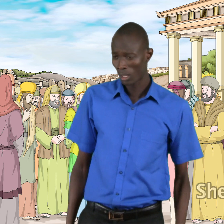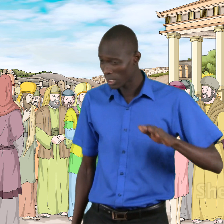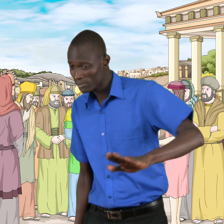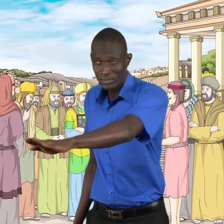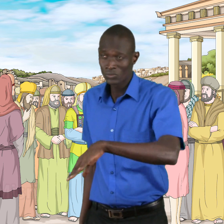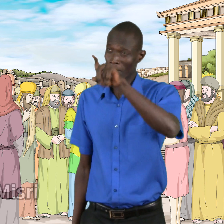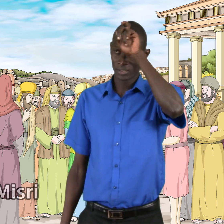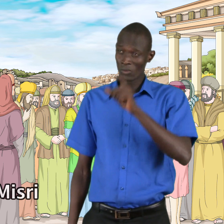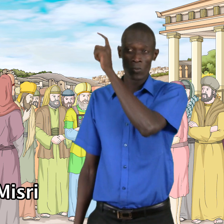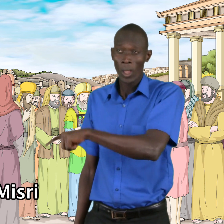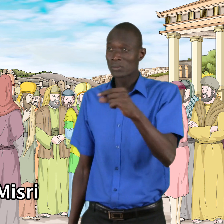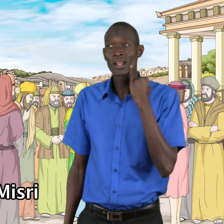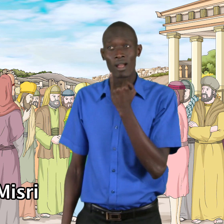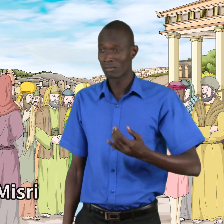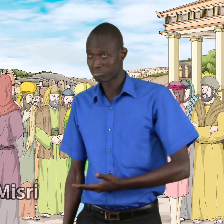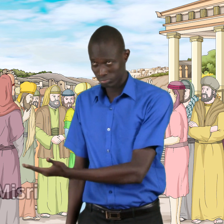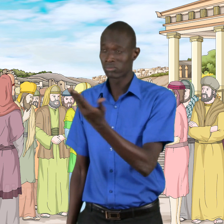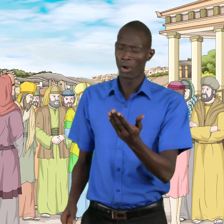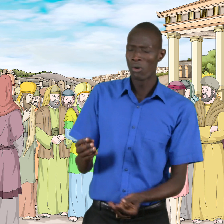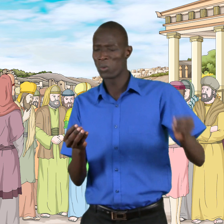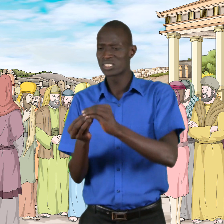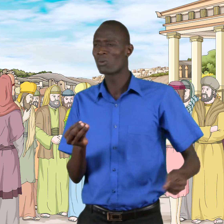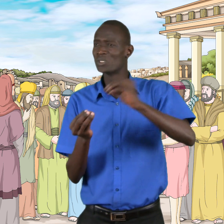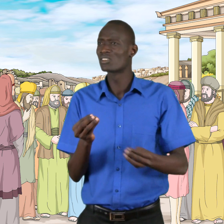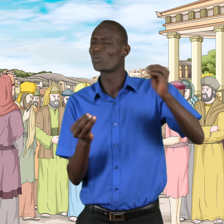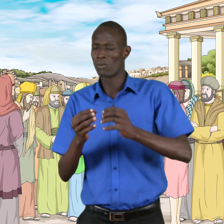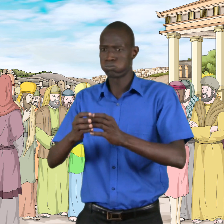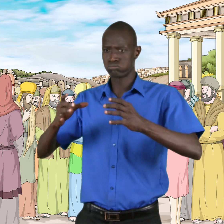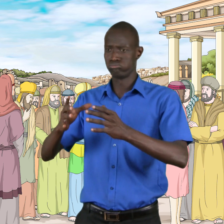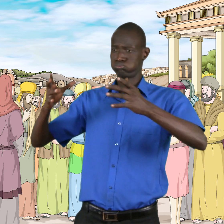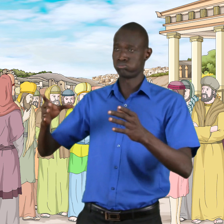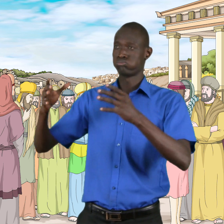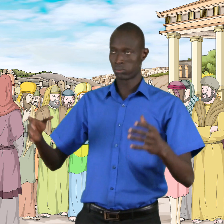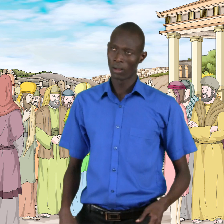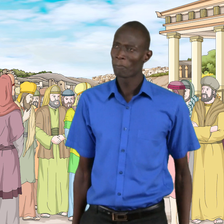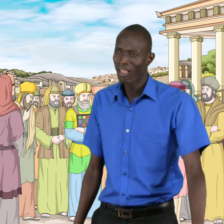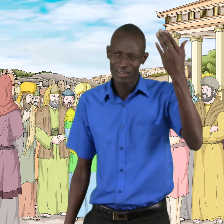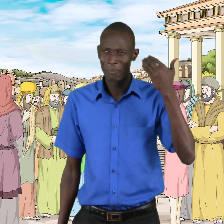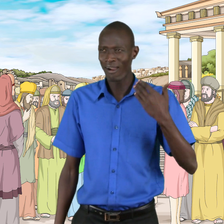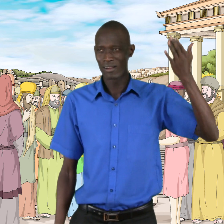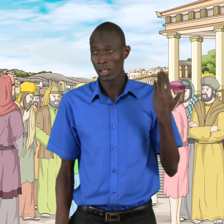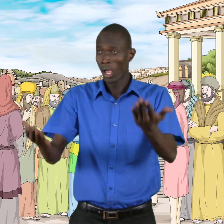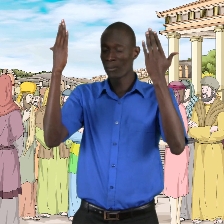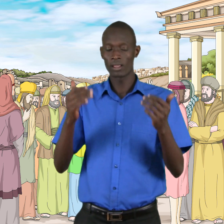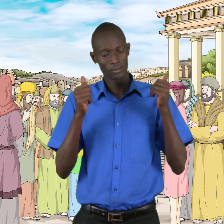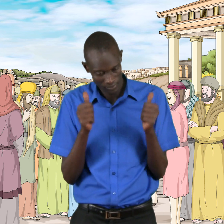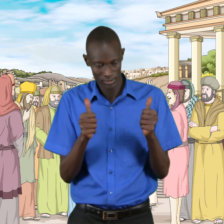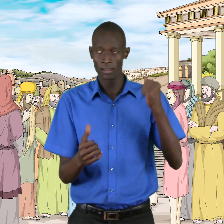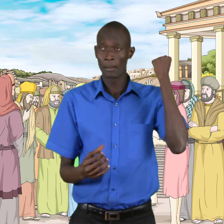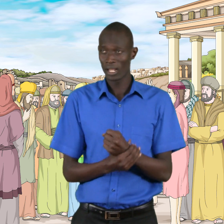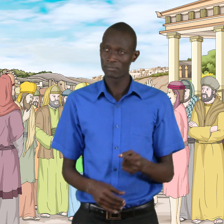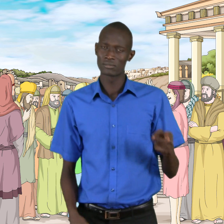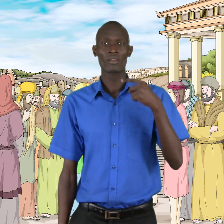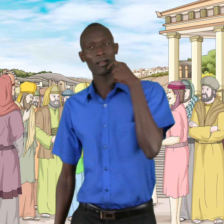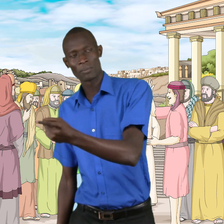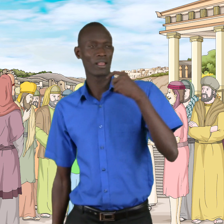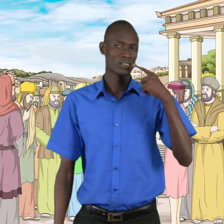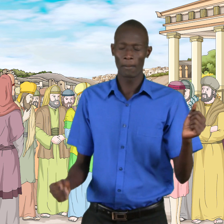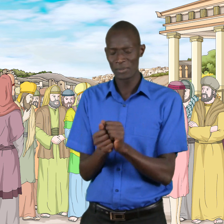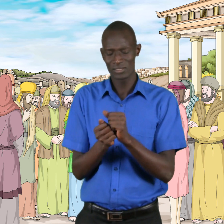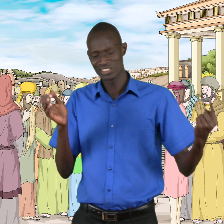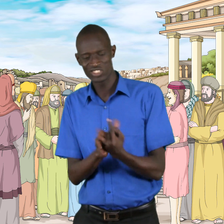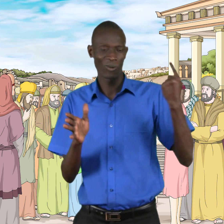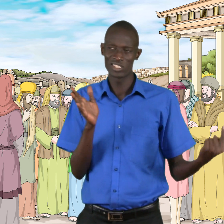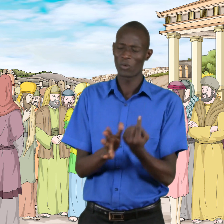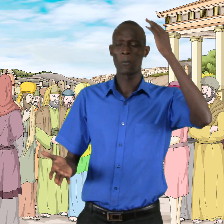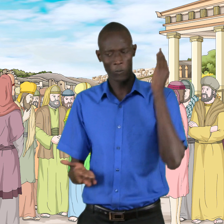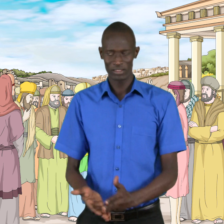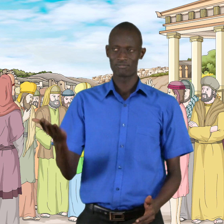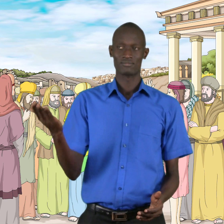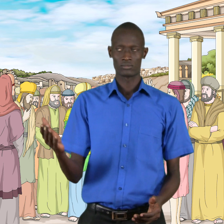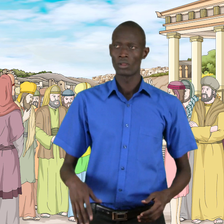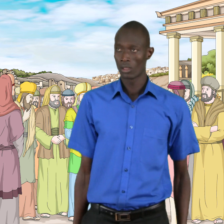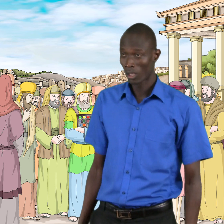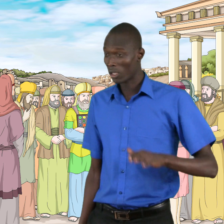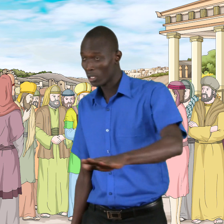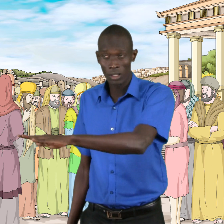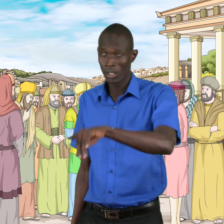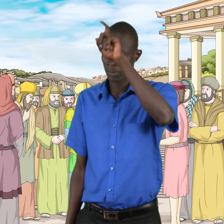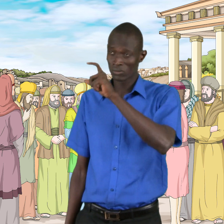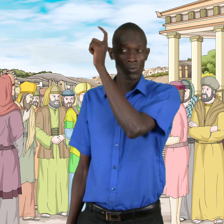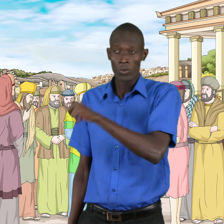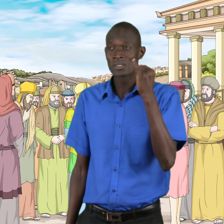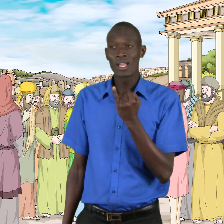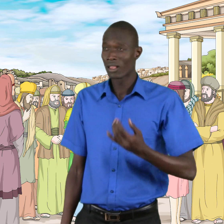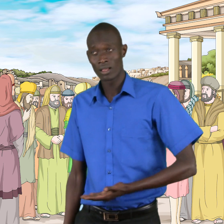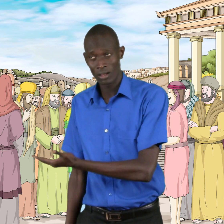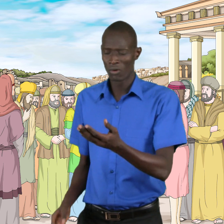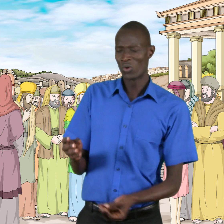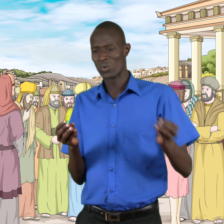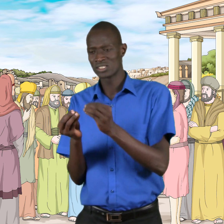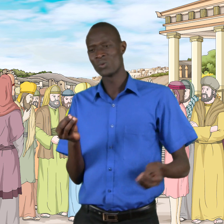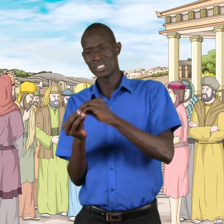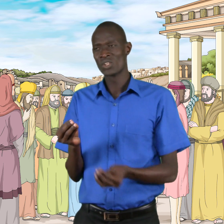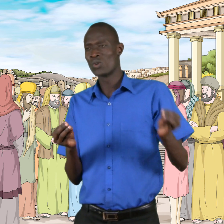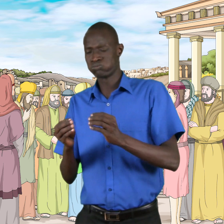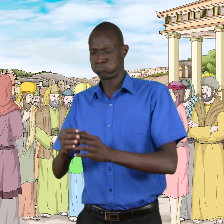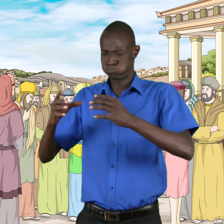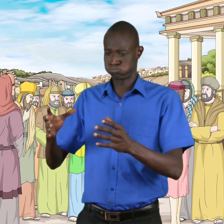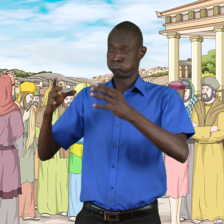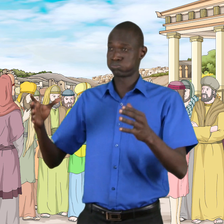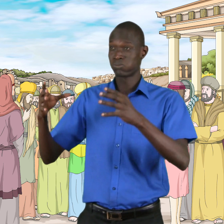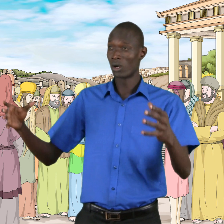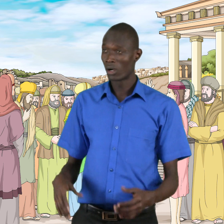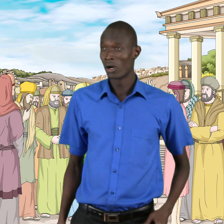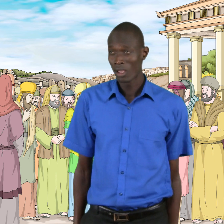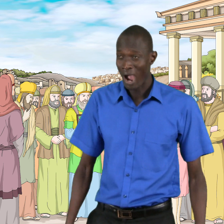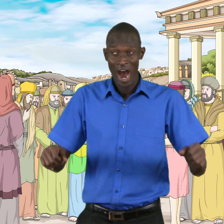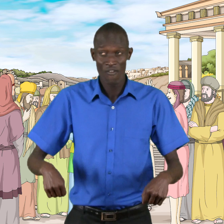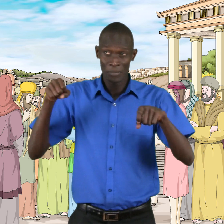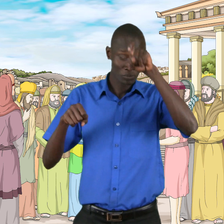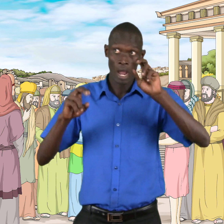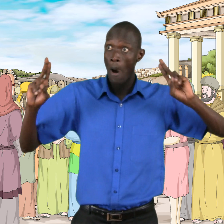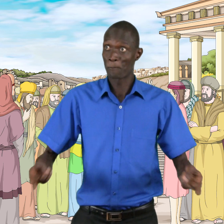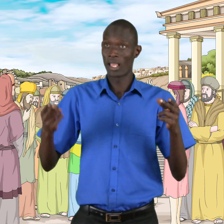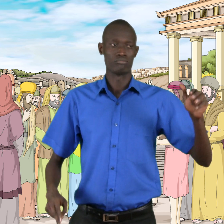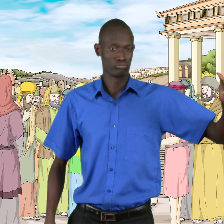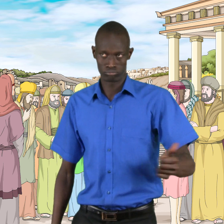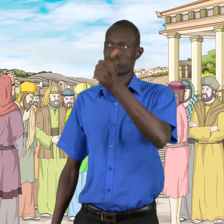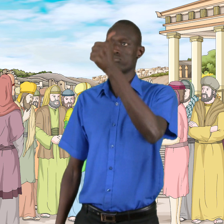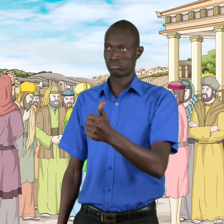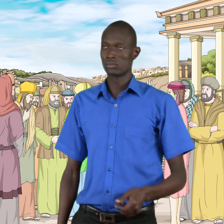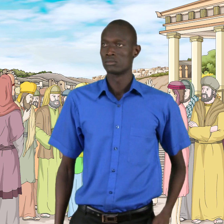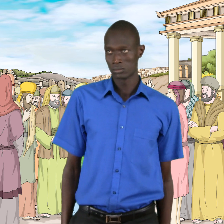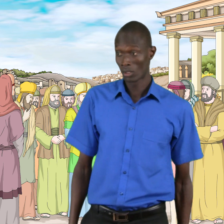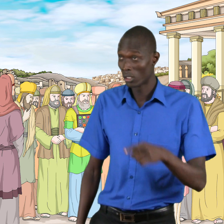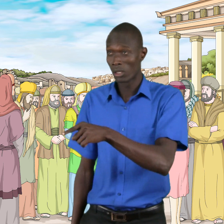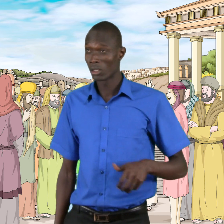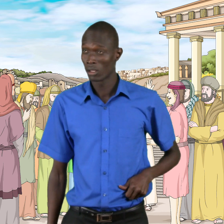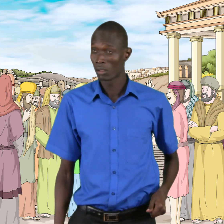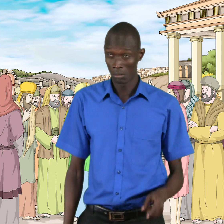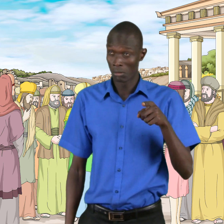As the time drew near for God to fulfill His promise to Abraham, our people in Egypt increased greatly in number.